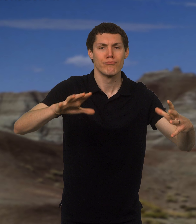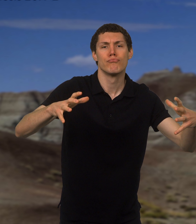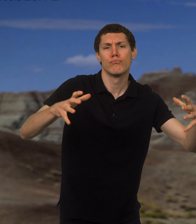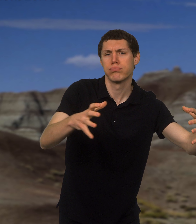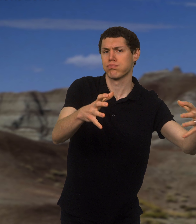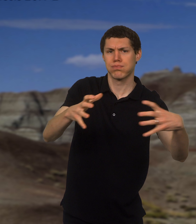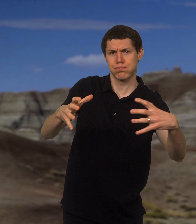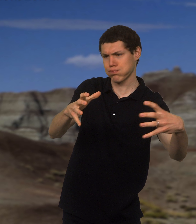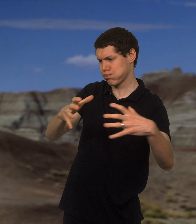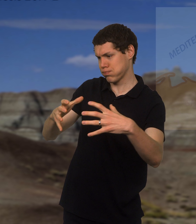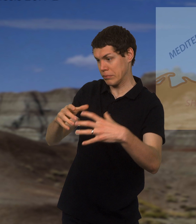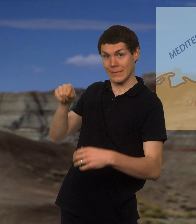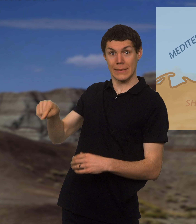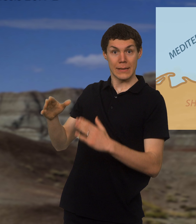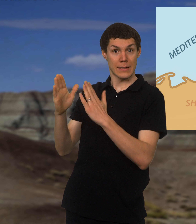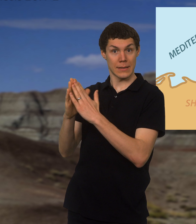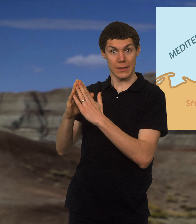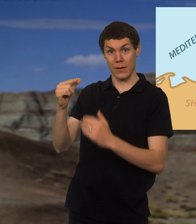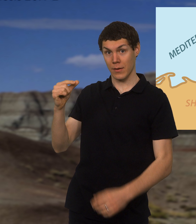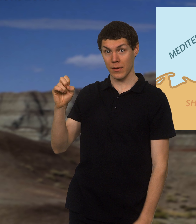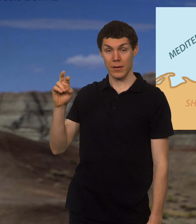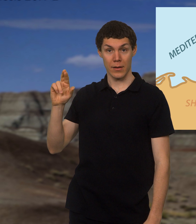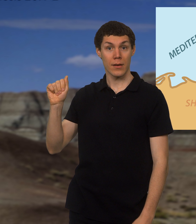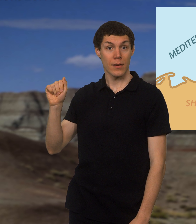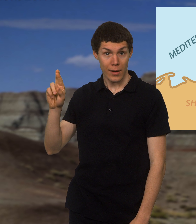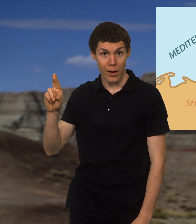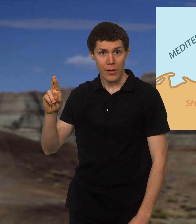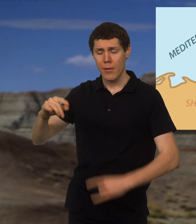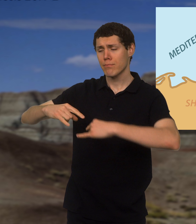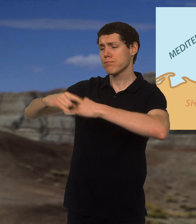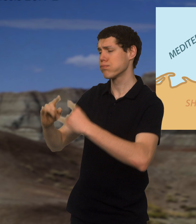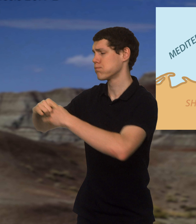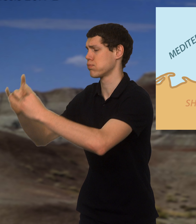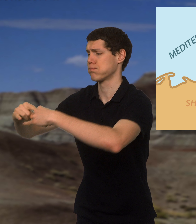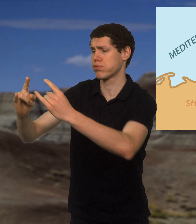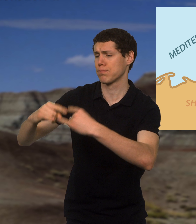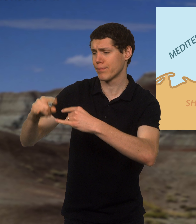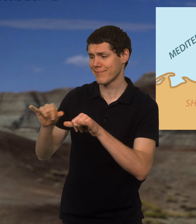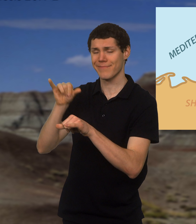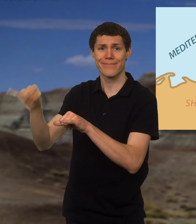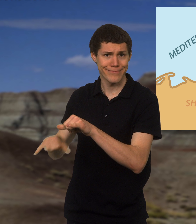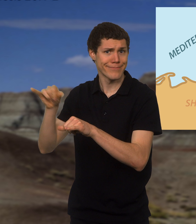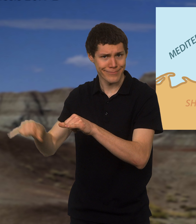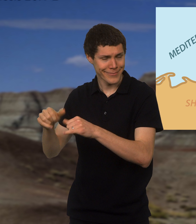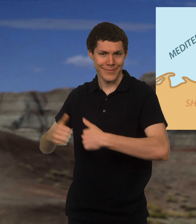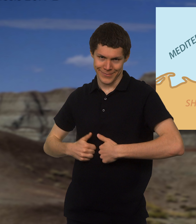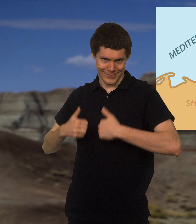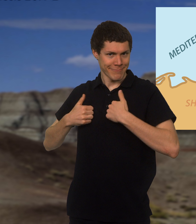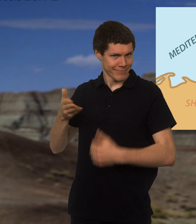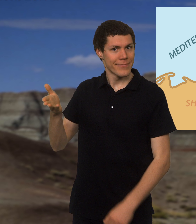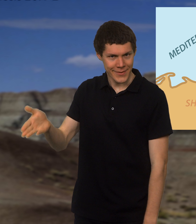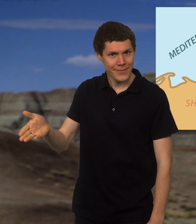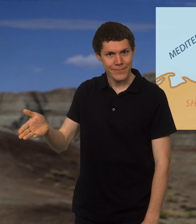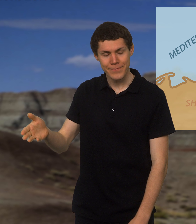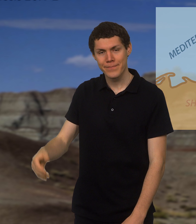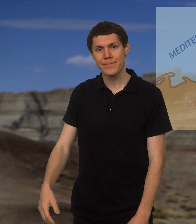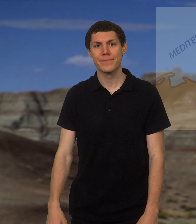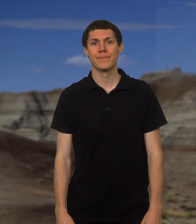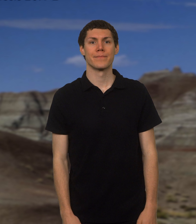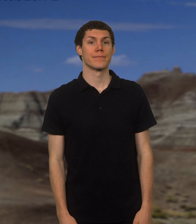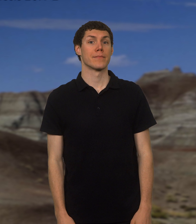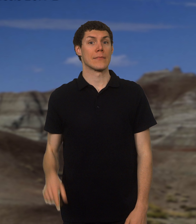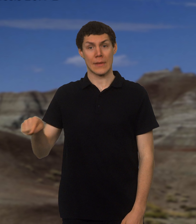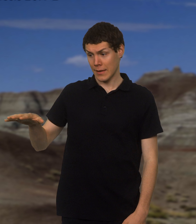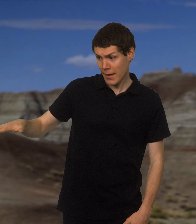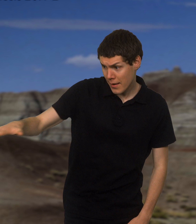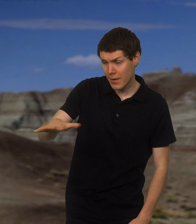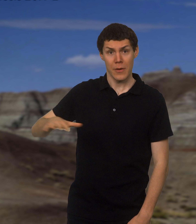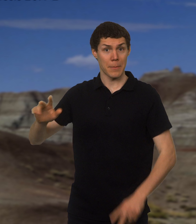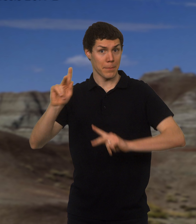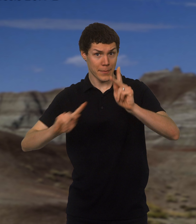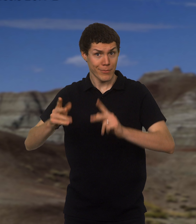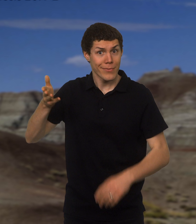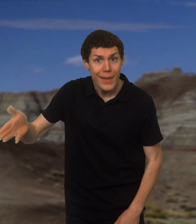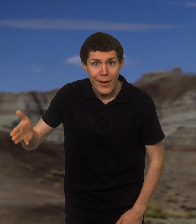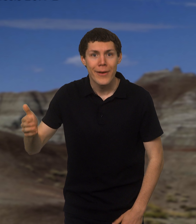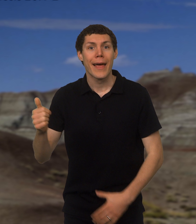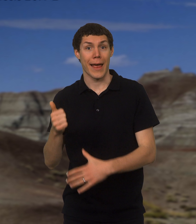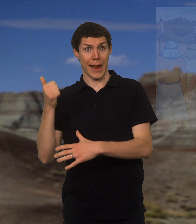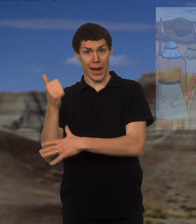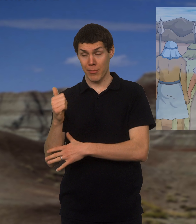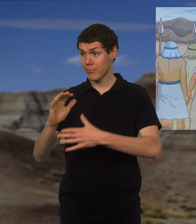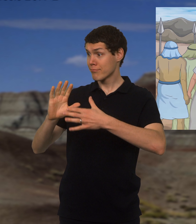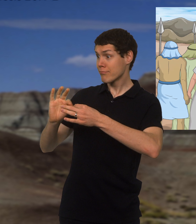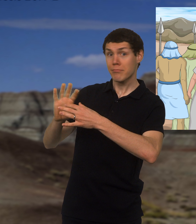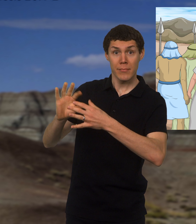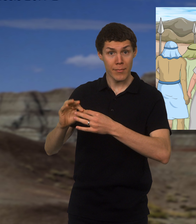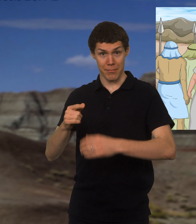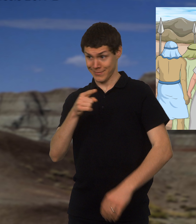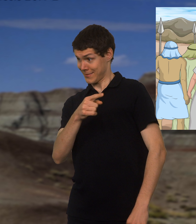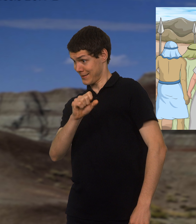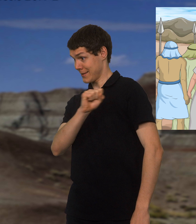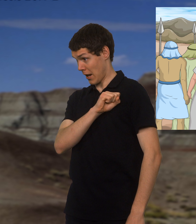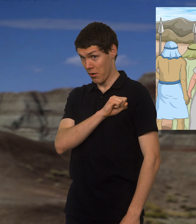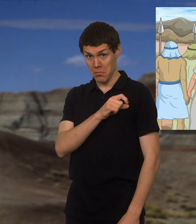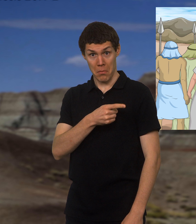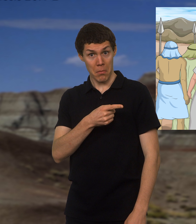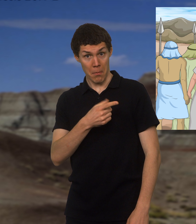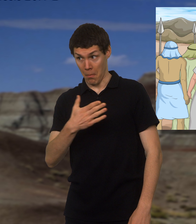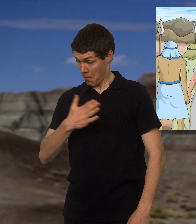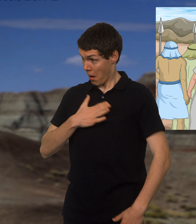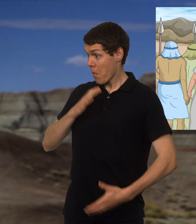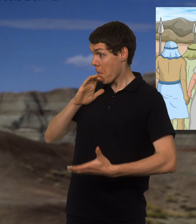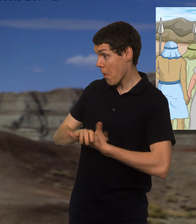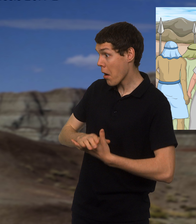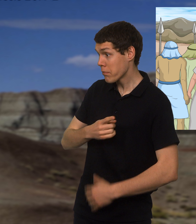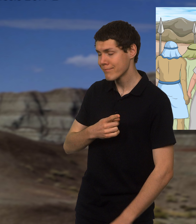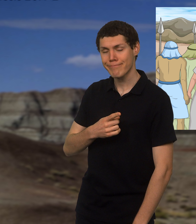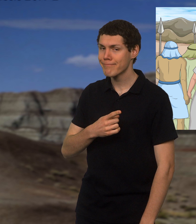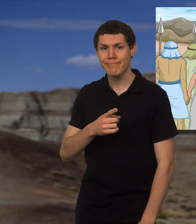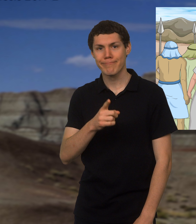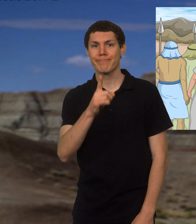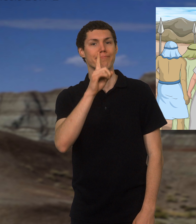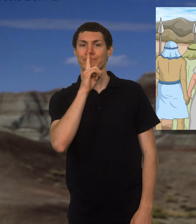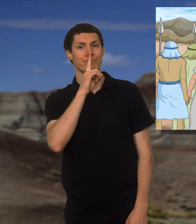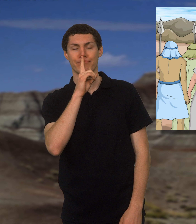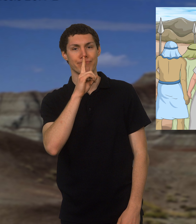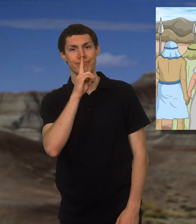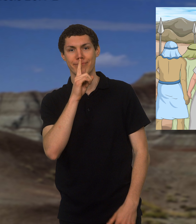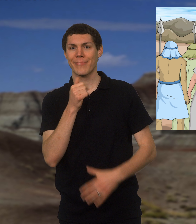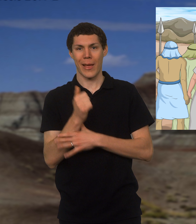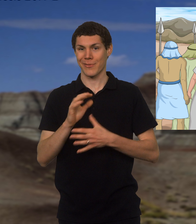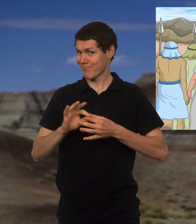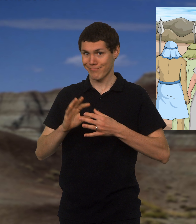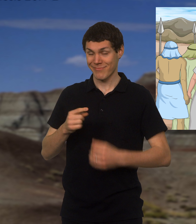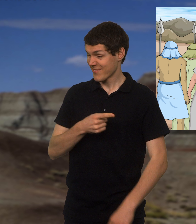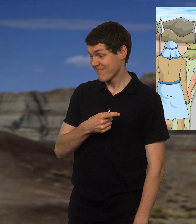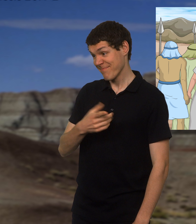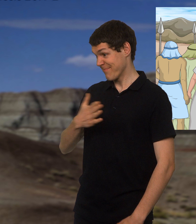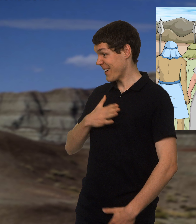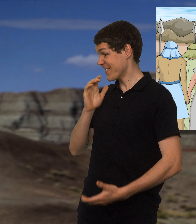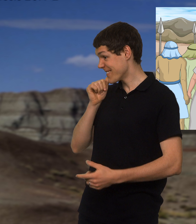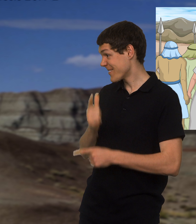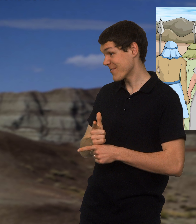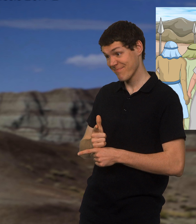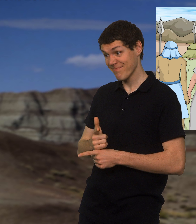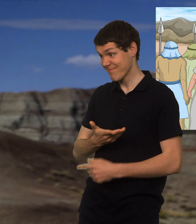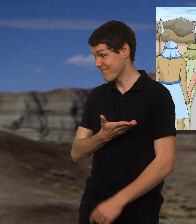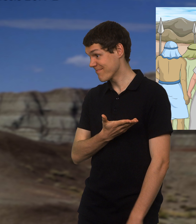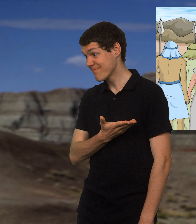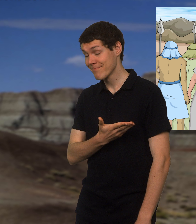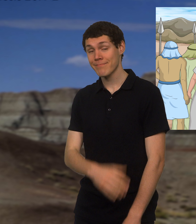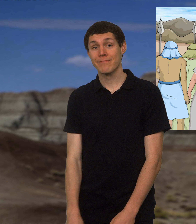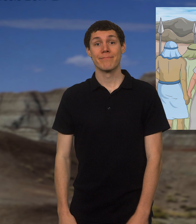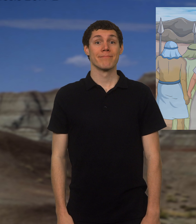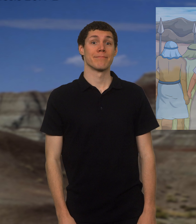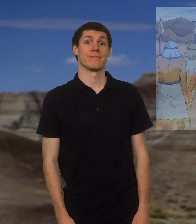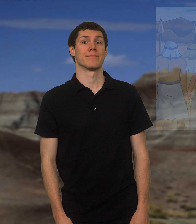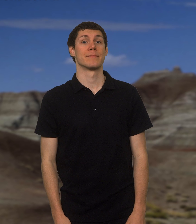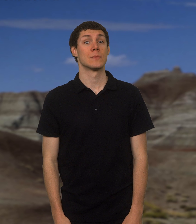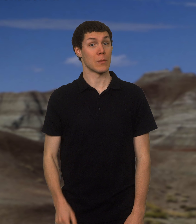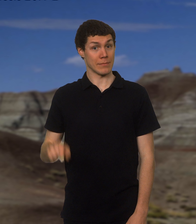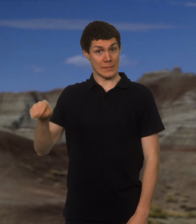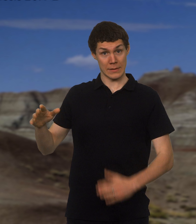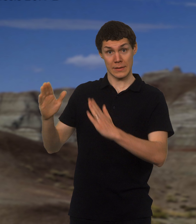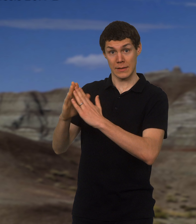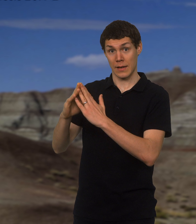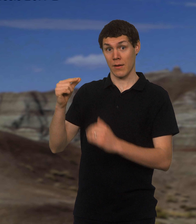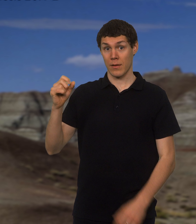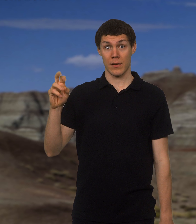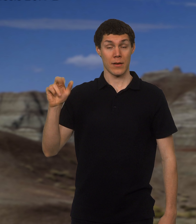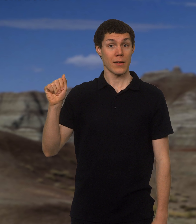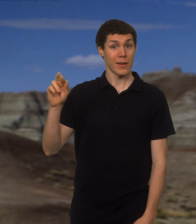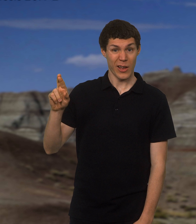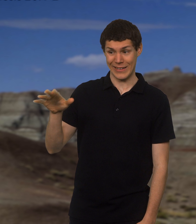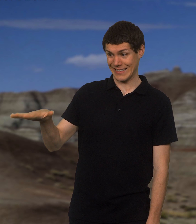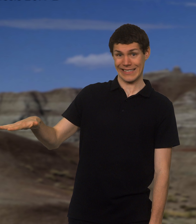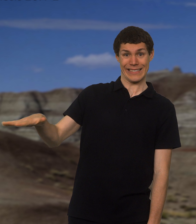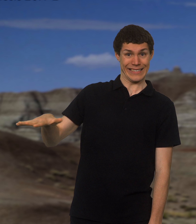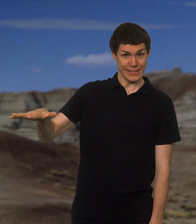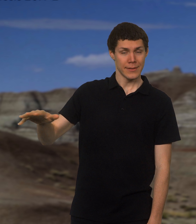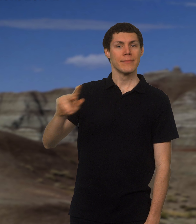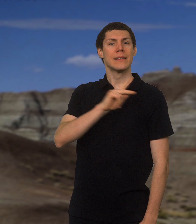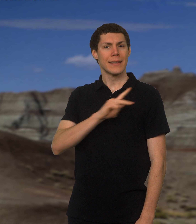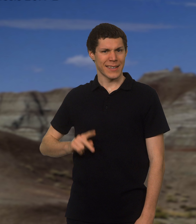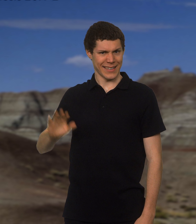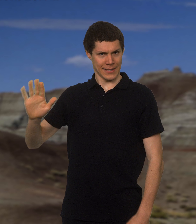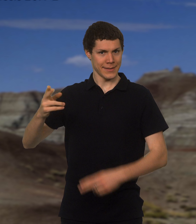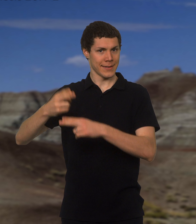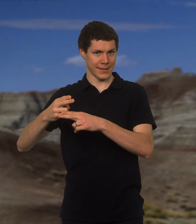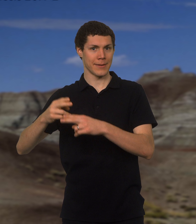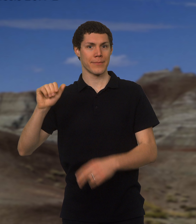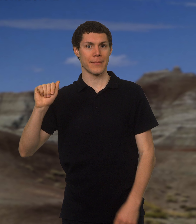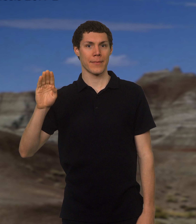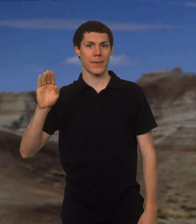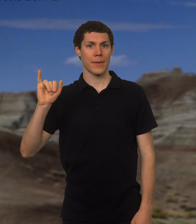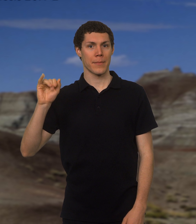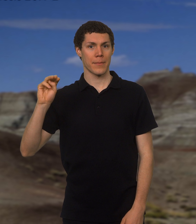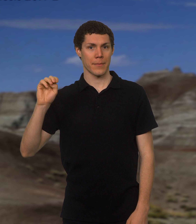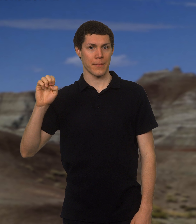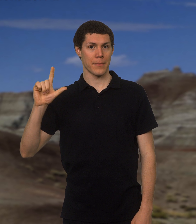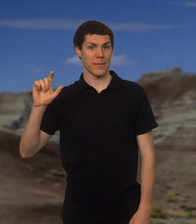While he was staying in Gerar, Abraham said of his wife Sarah, “She is my sister.”